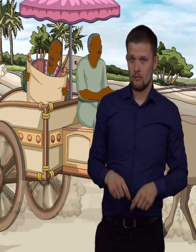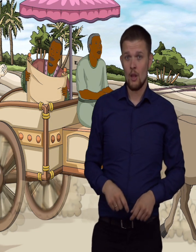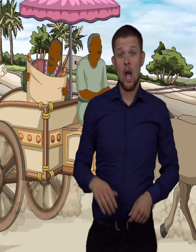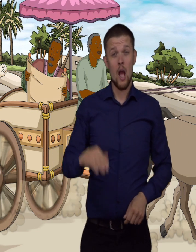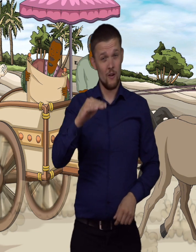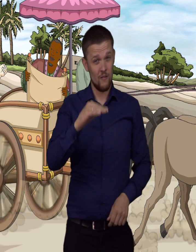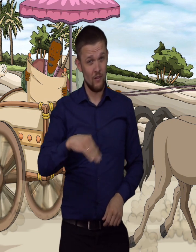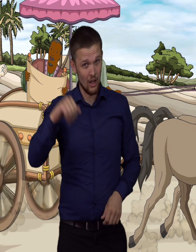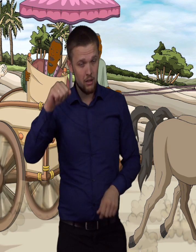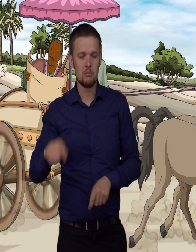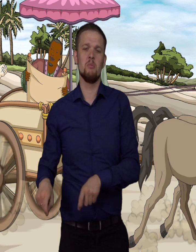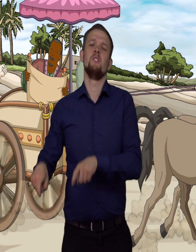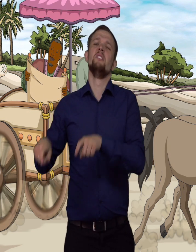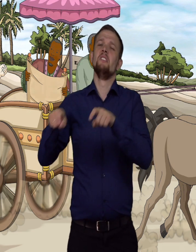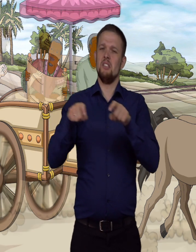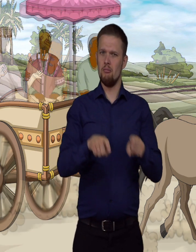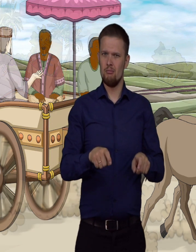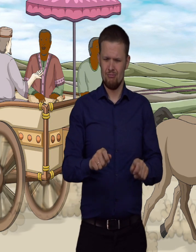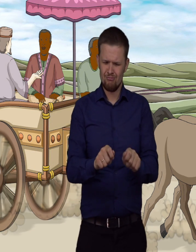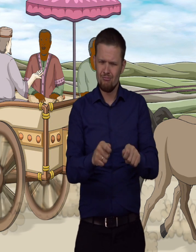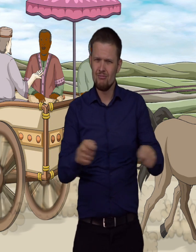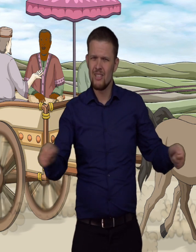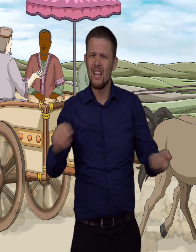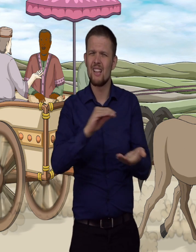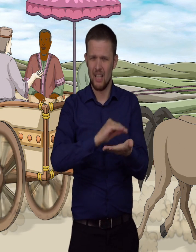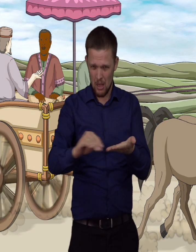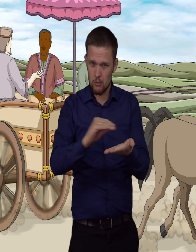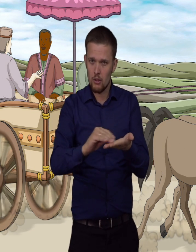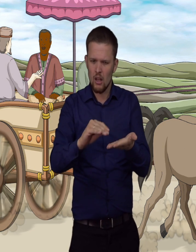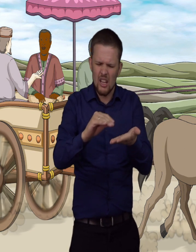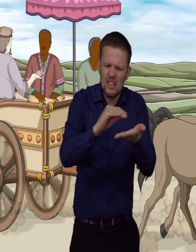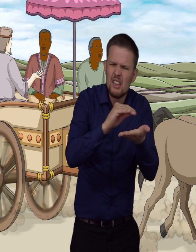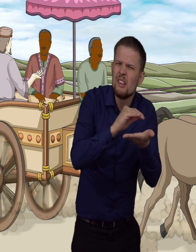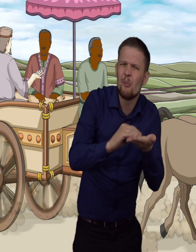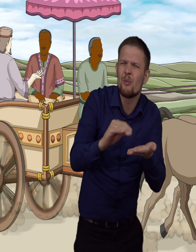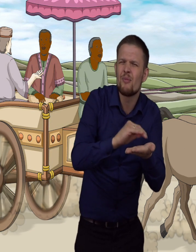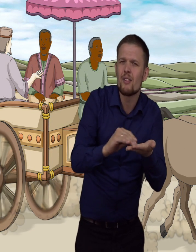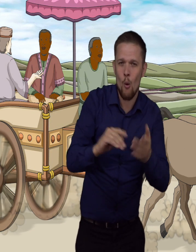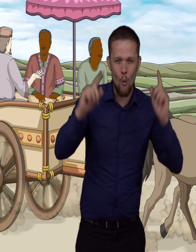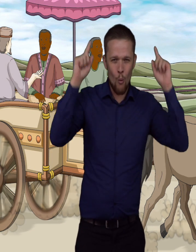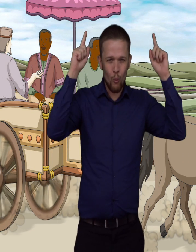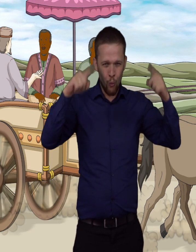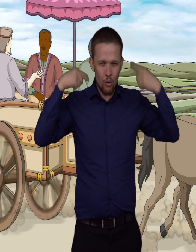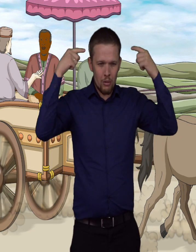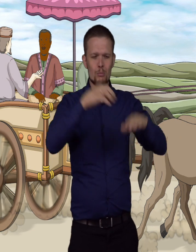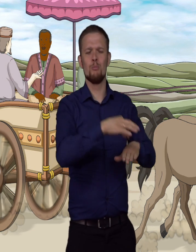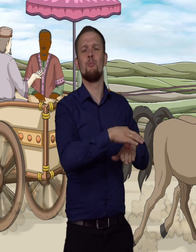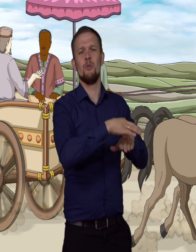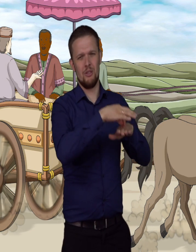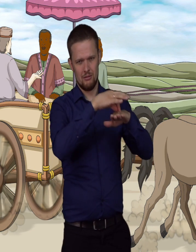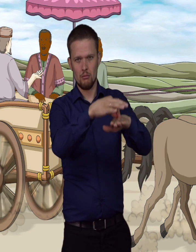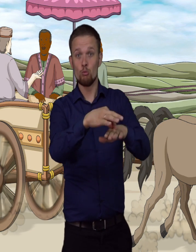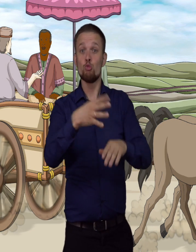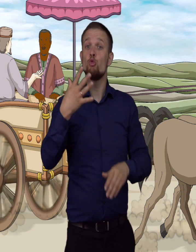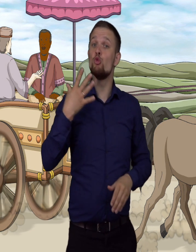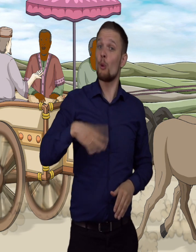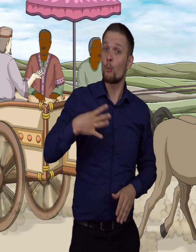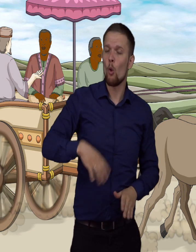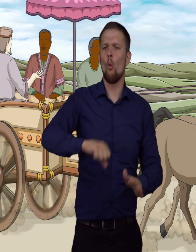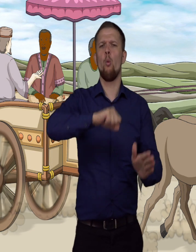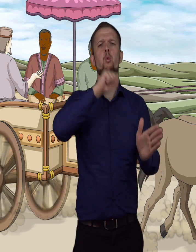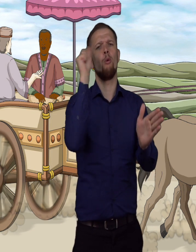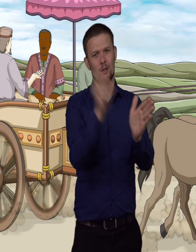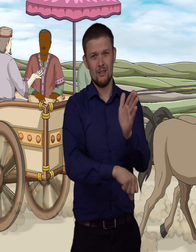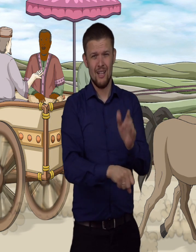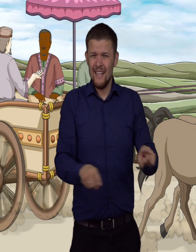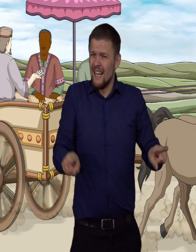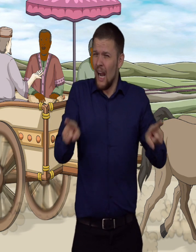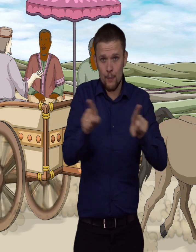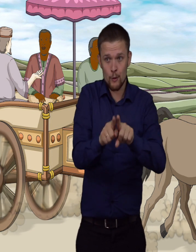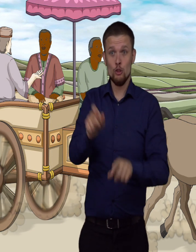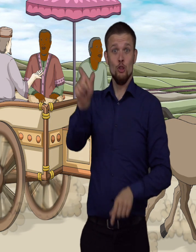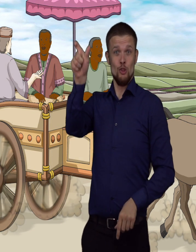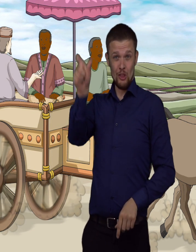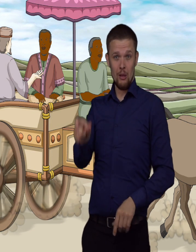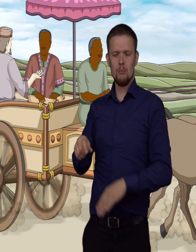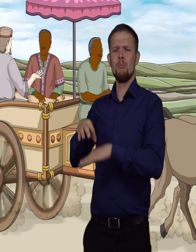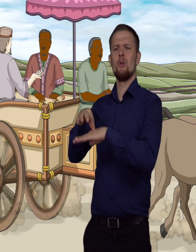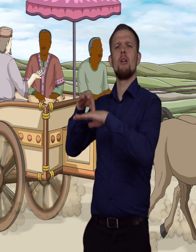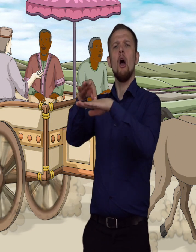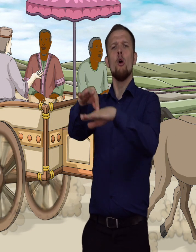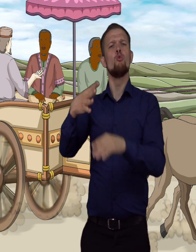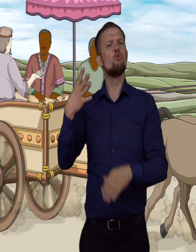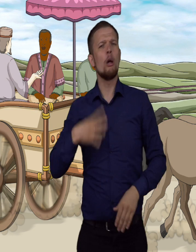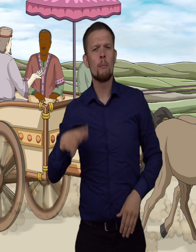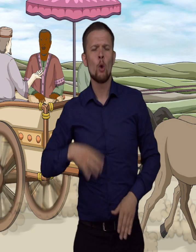And he invited Philip to come up and sit with him.